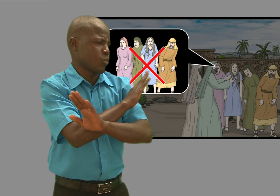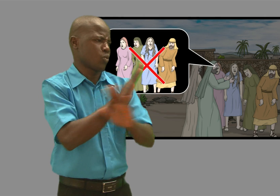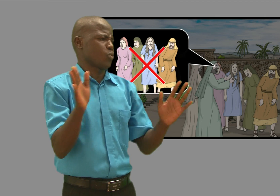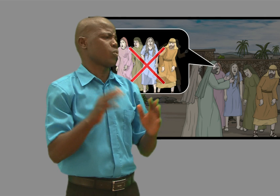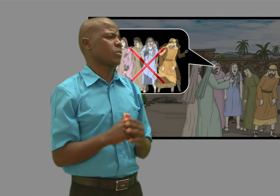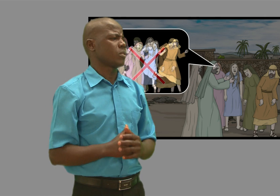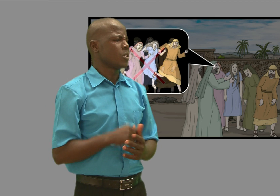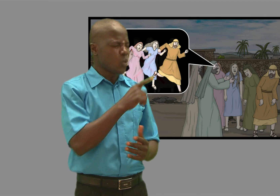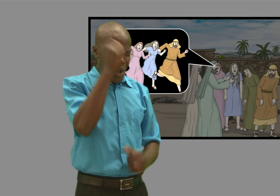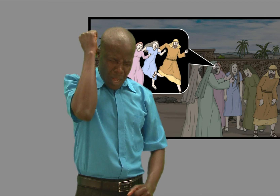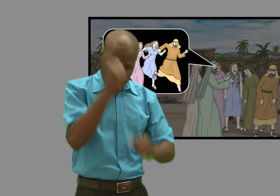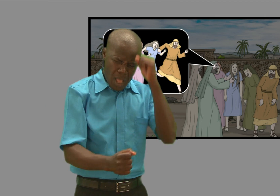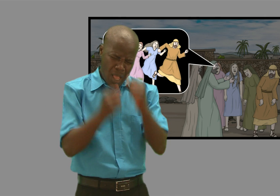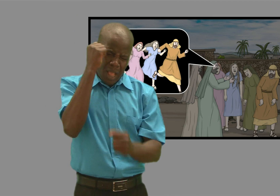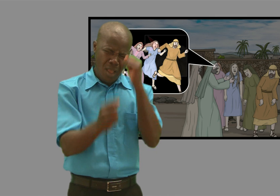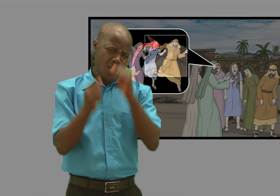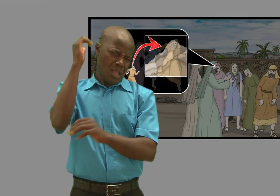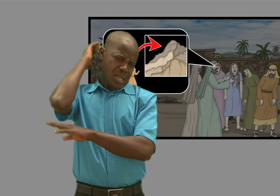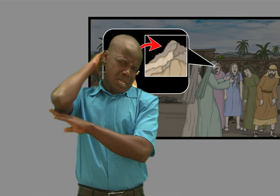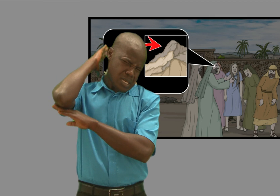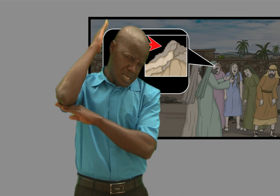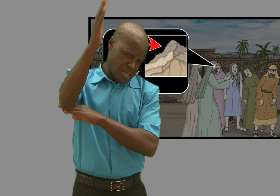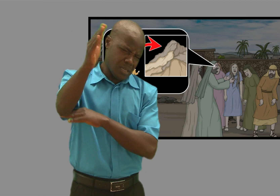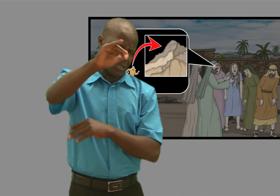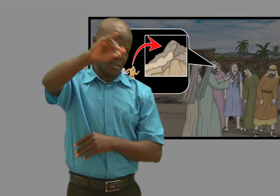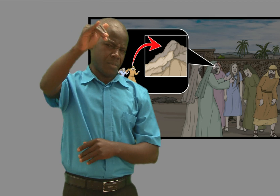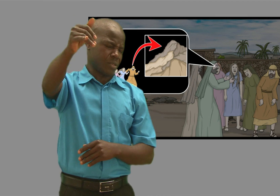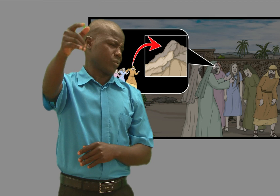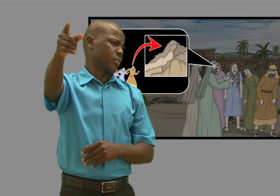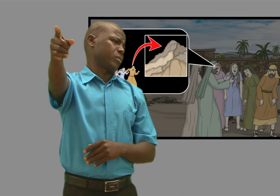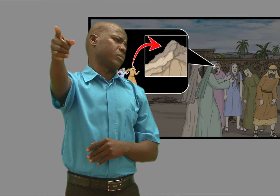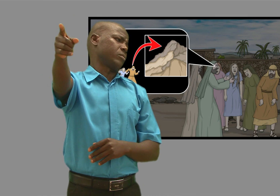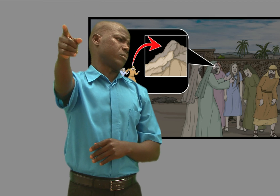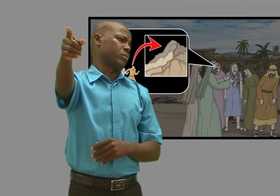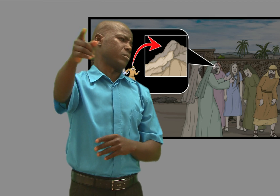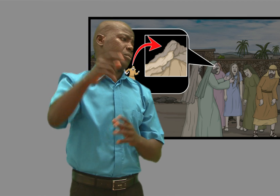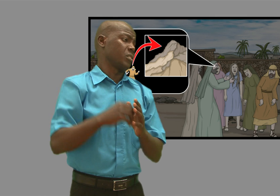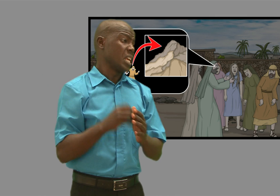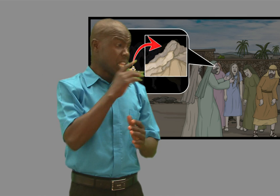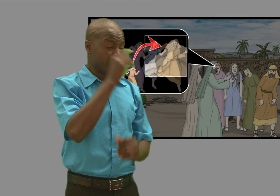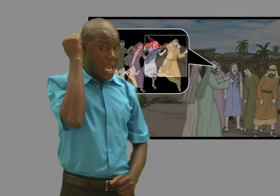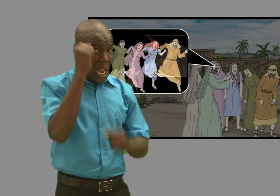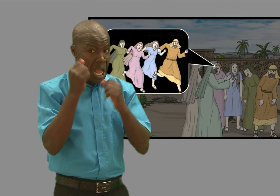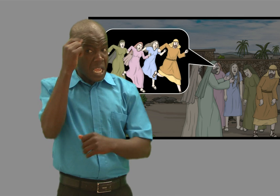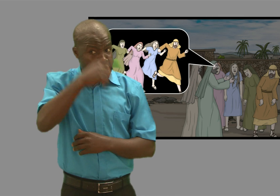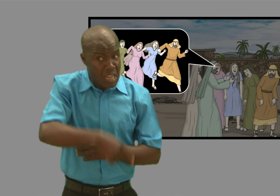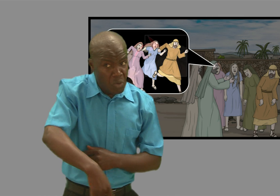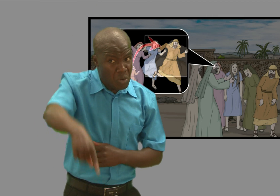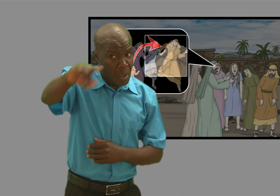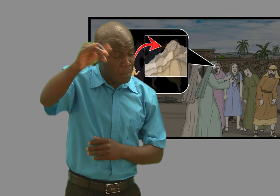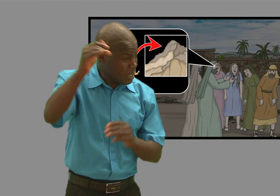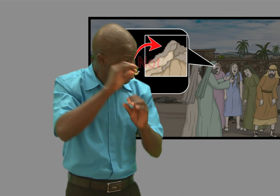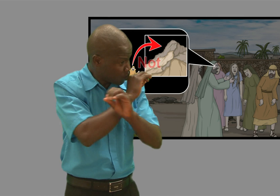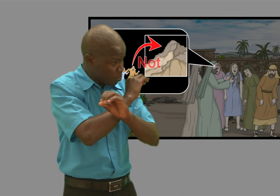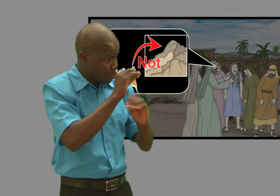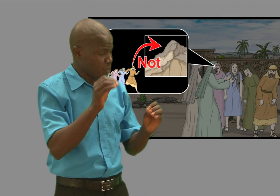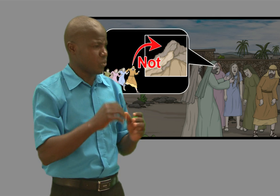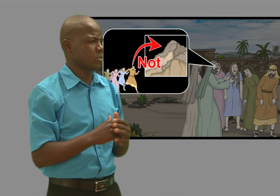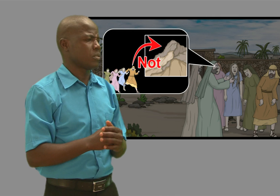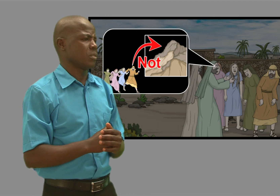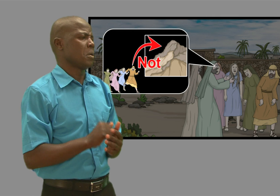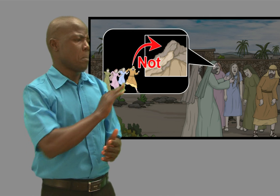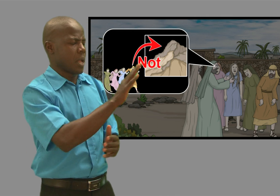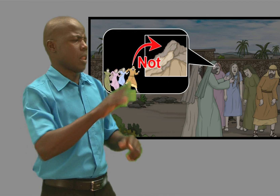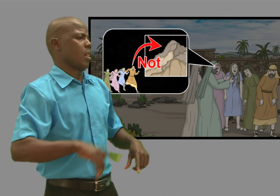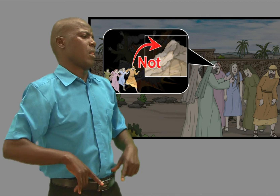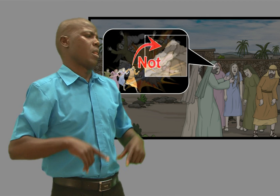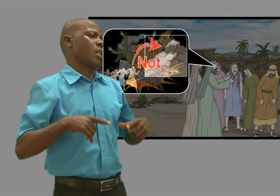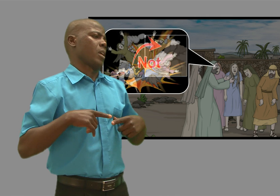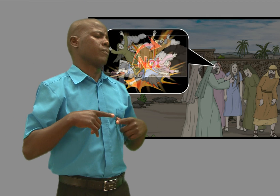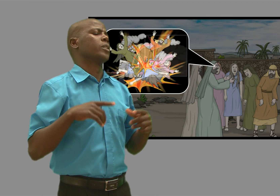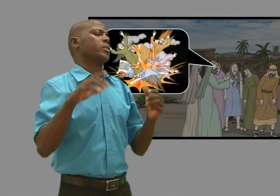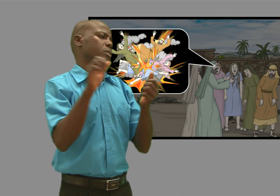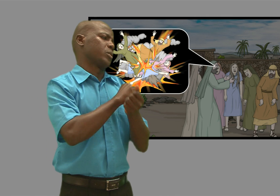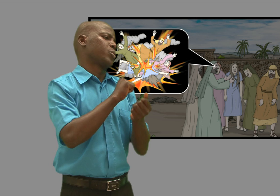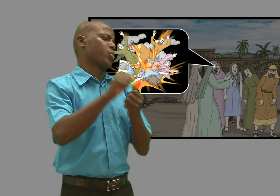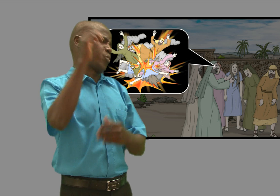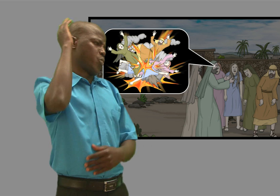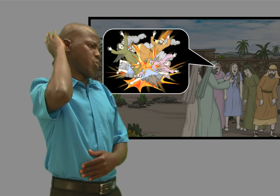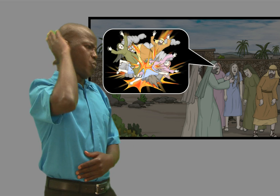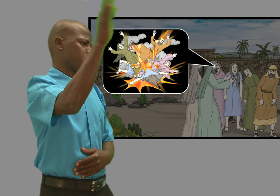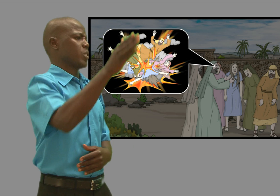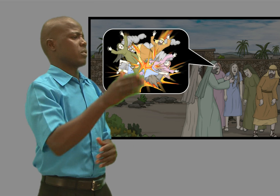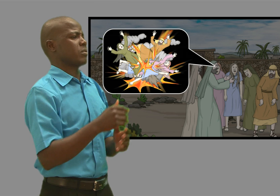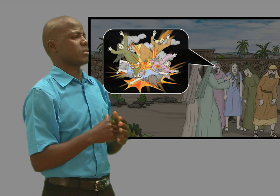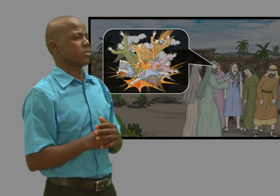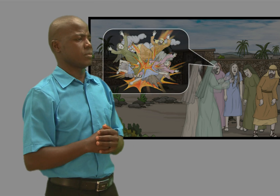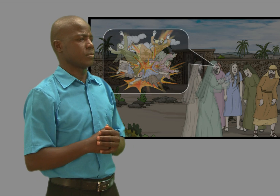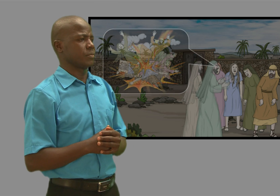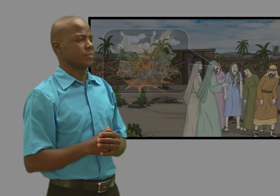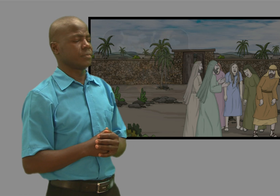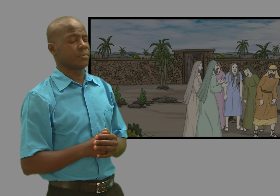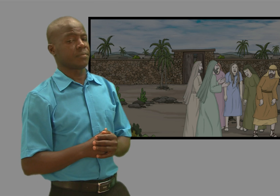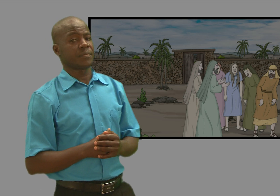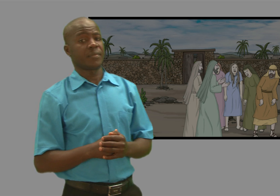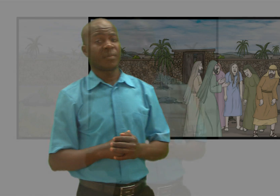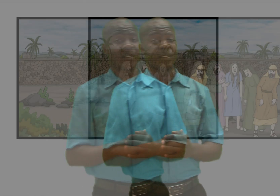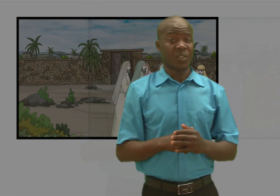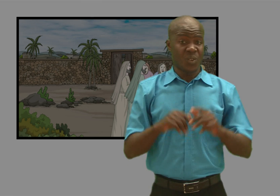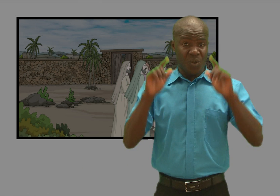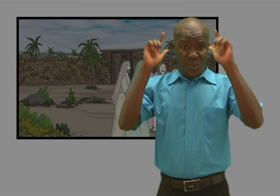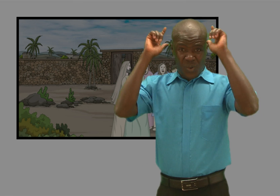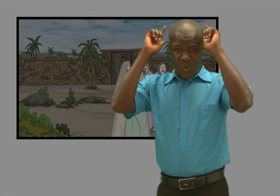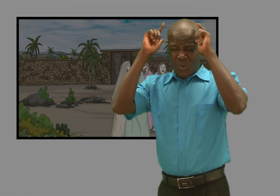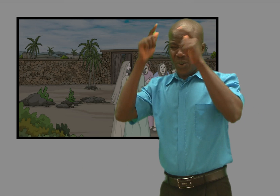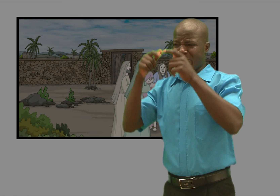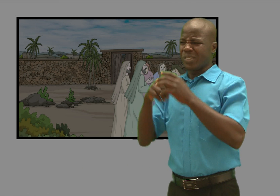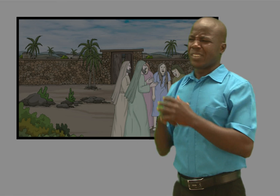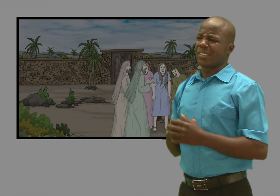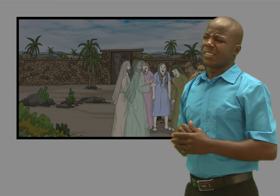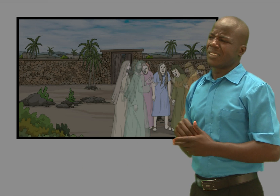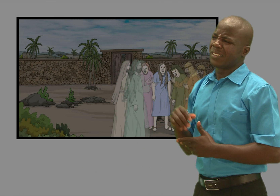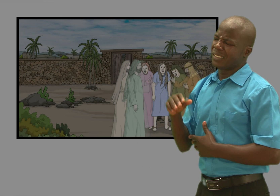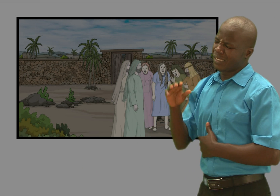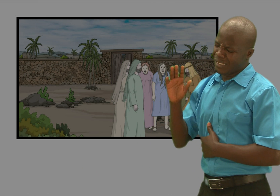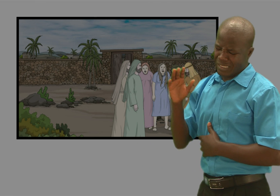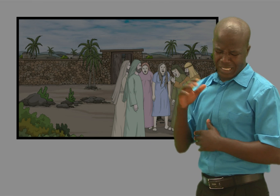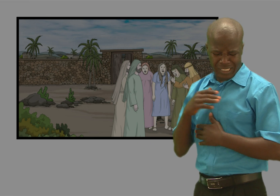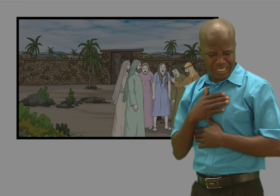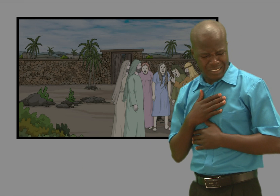Flee to the mountains, or you will be swept away!”